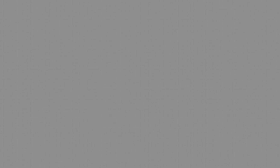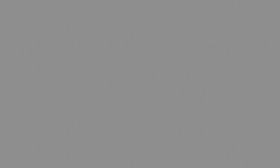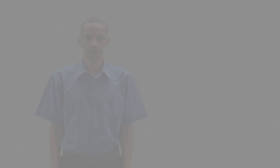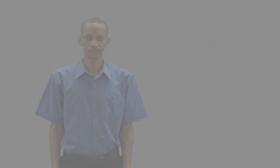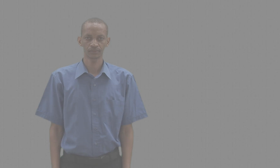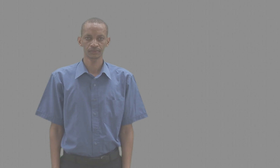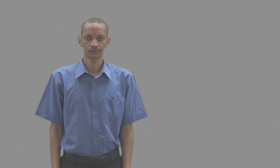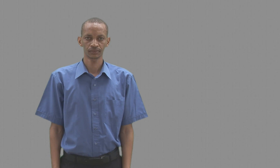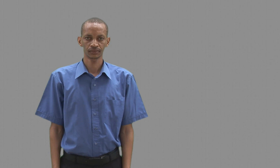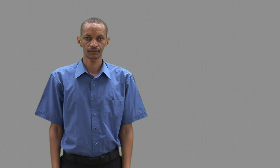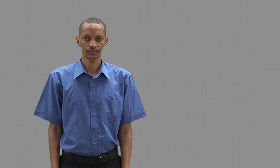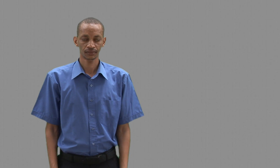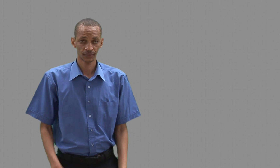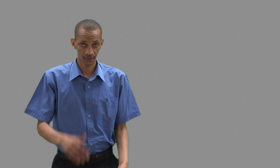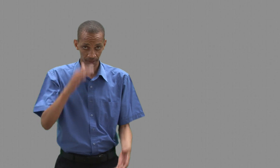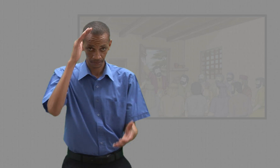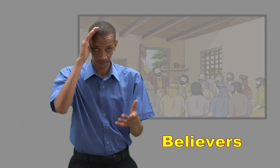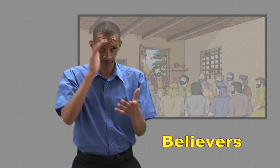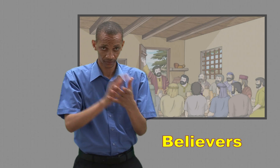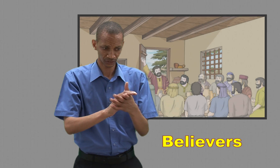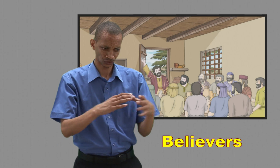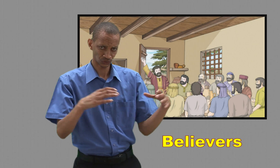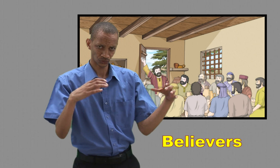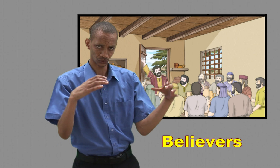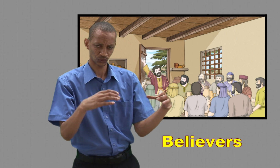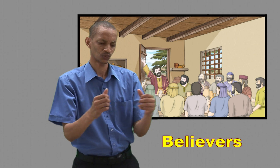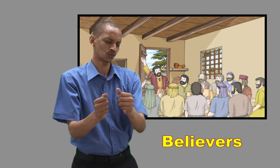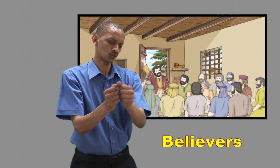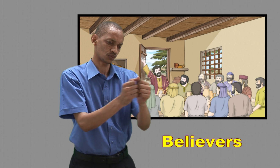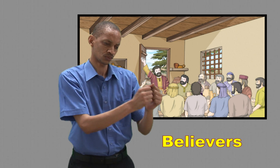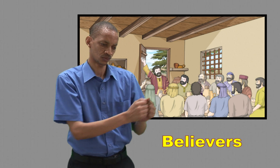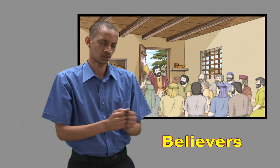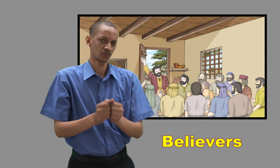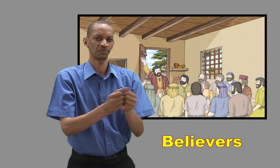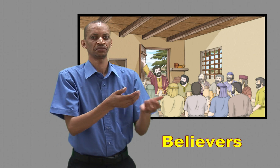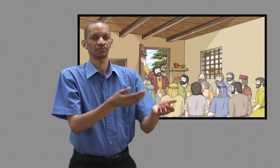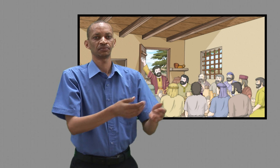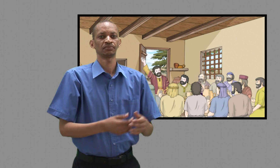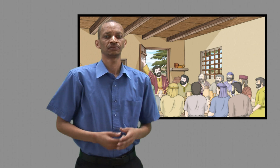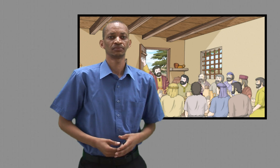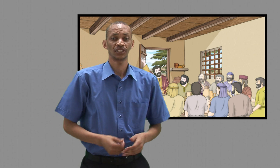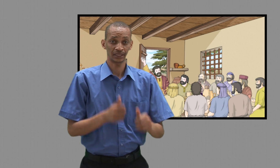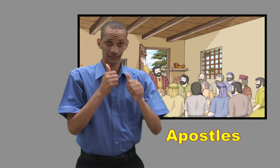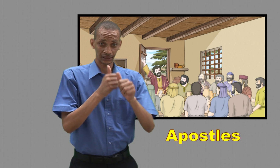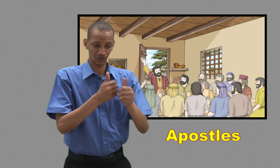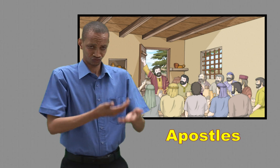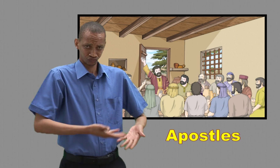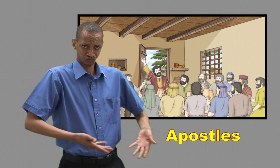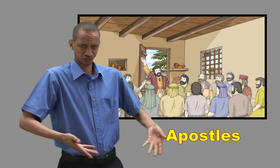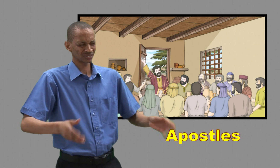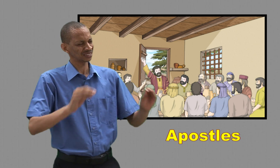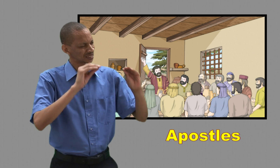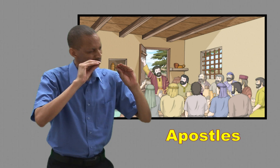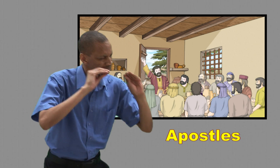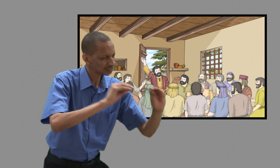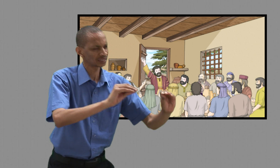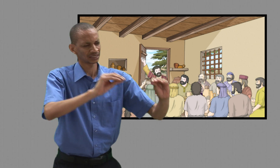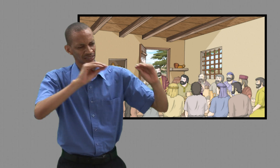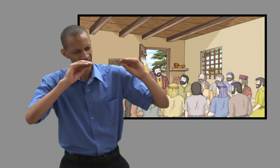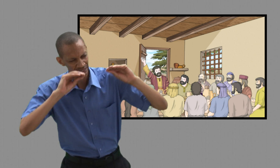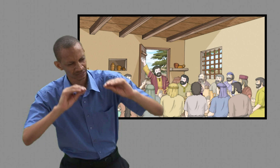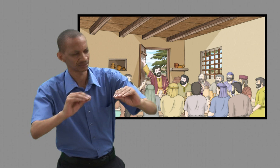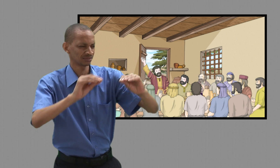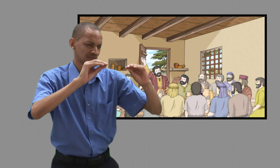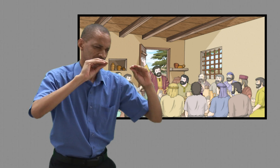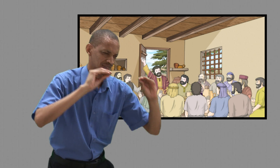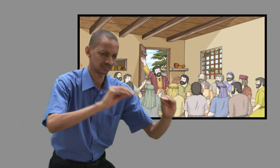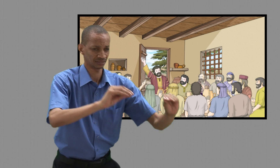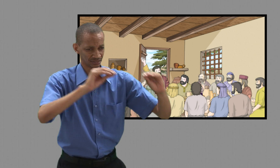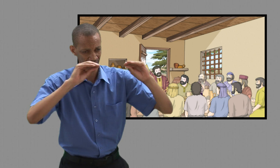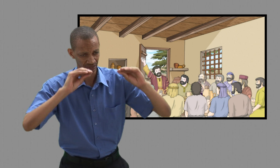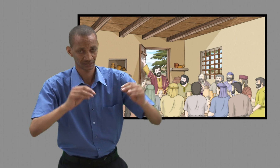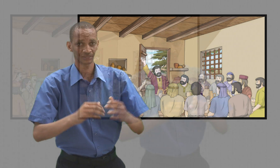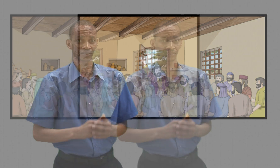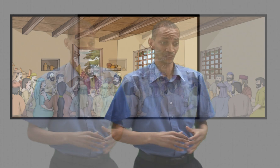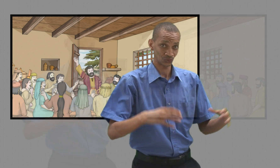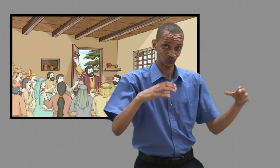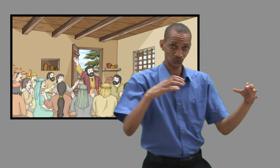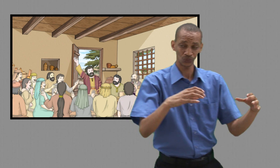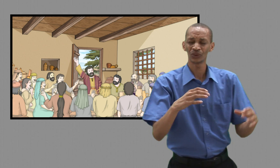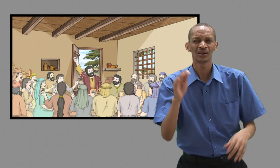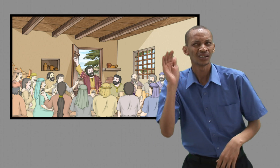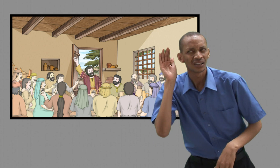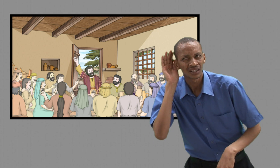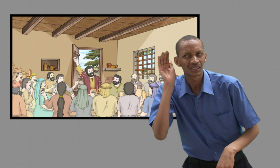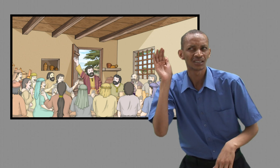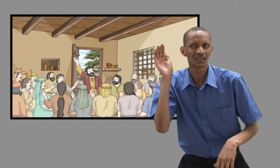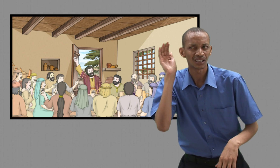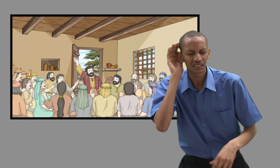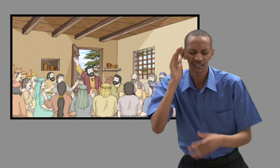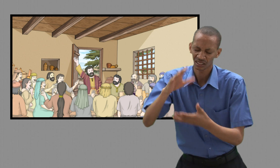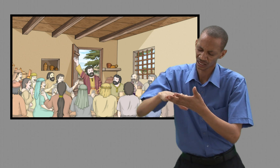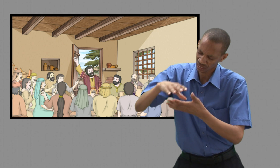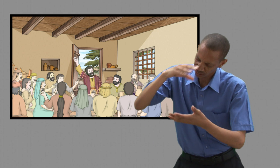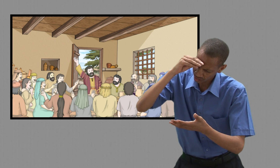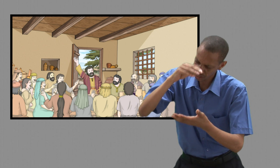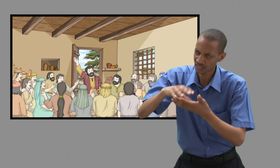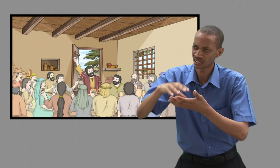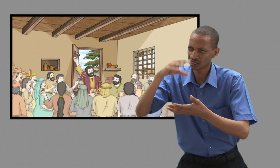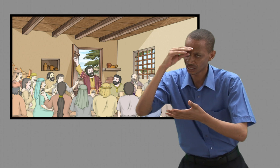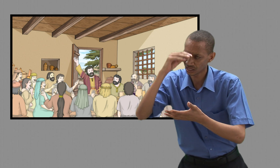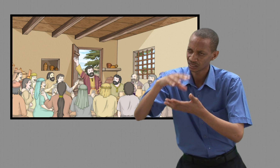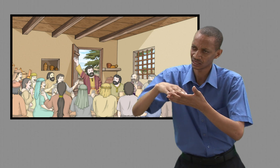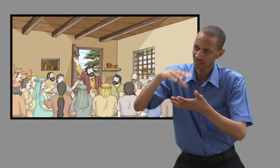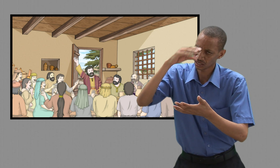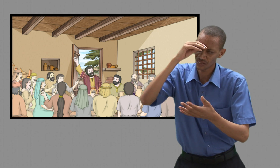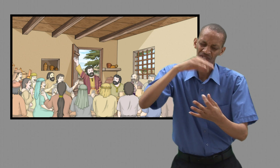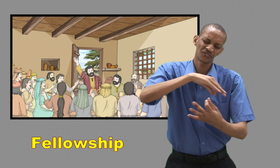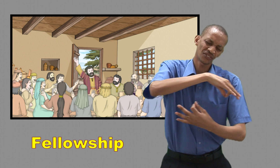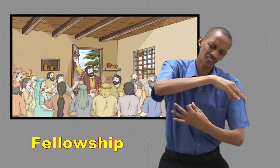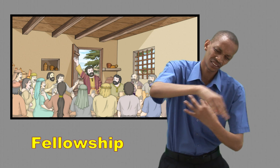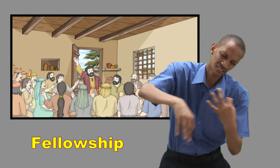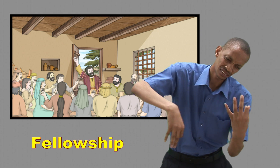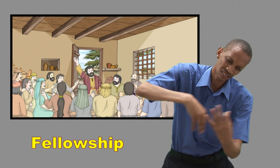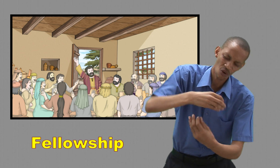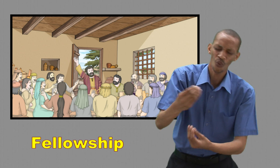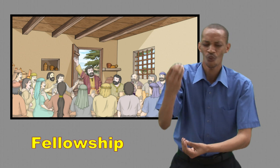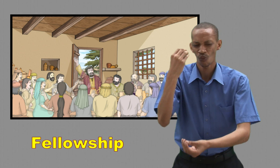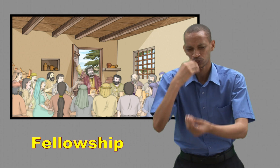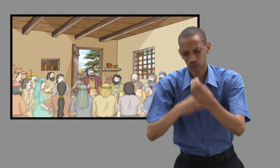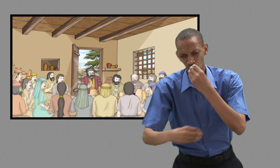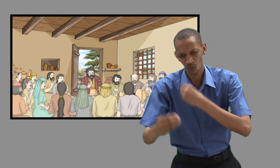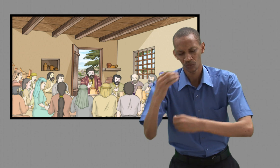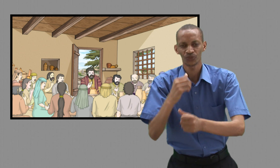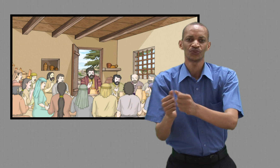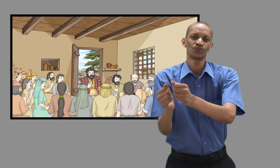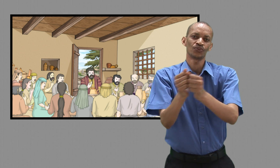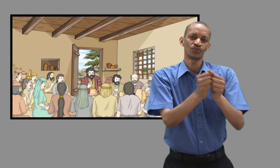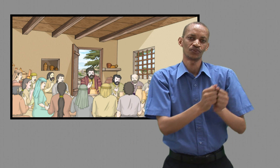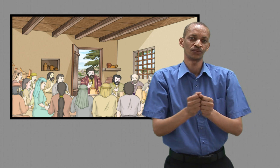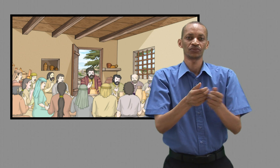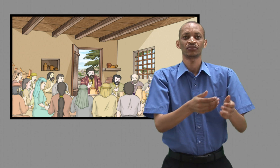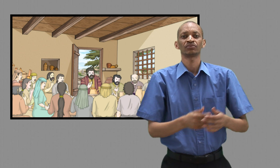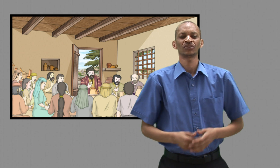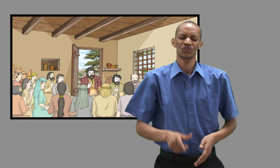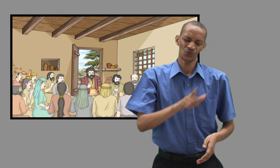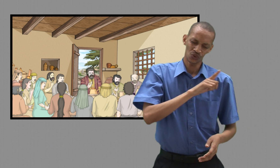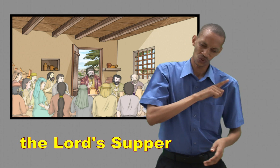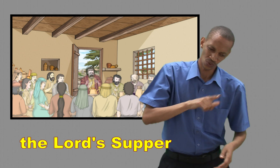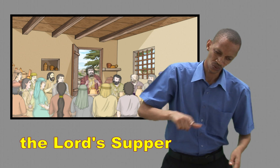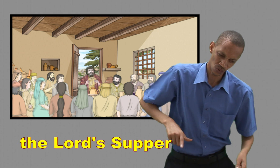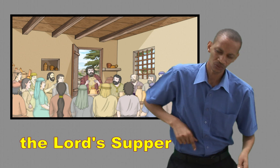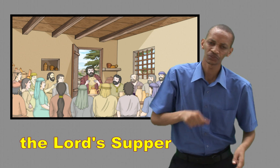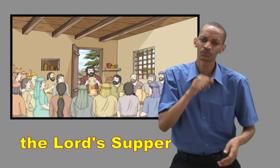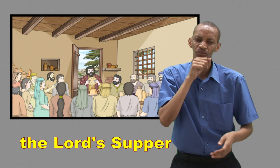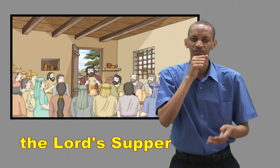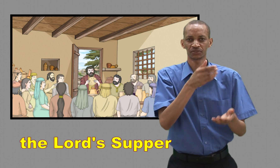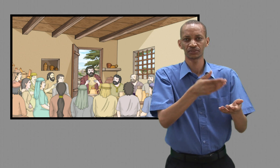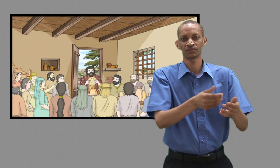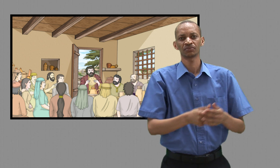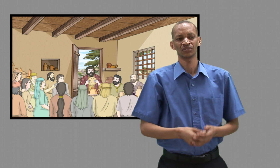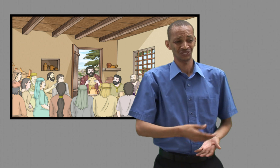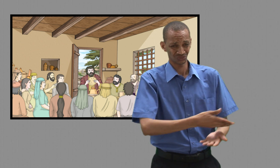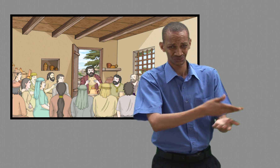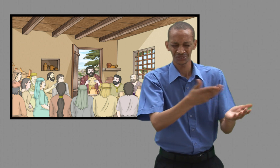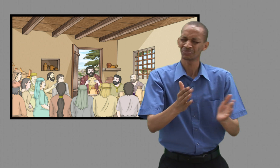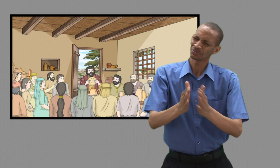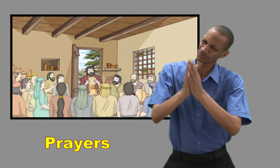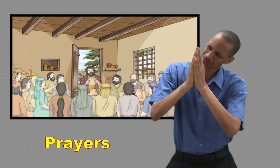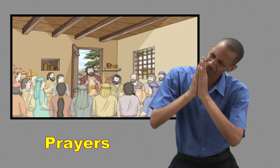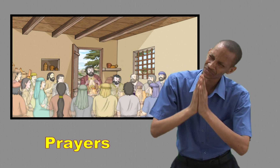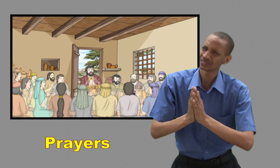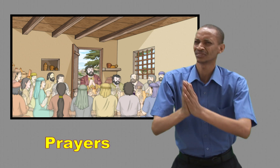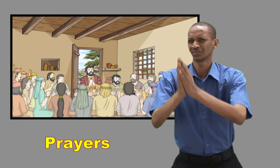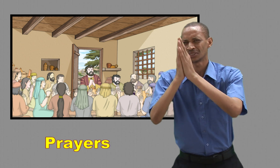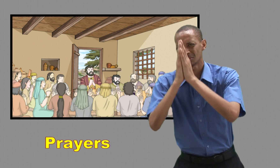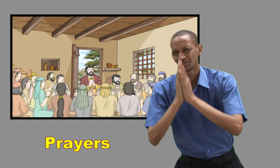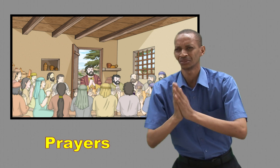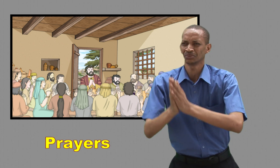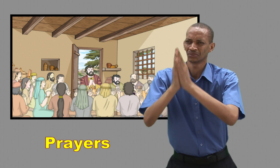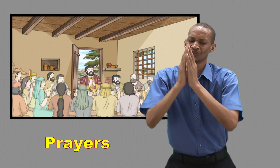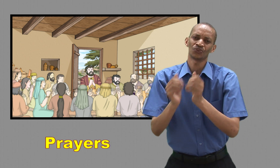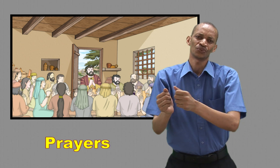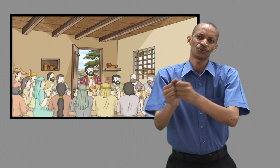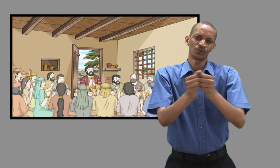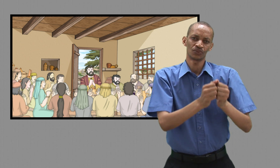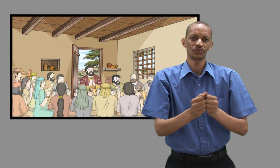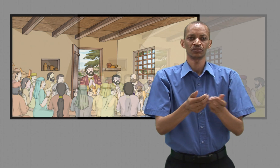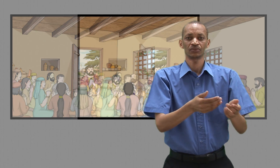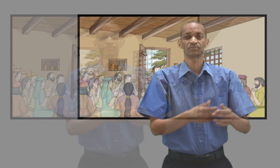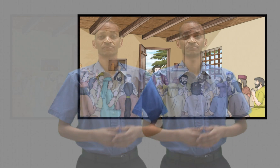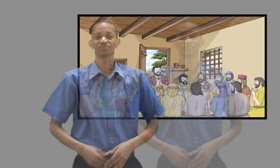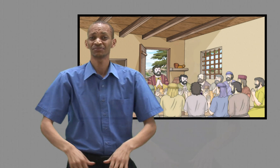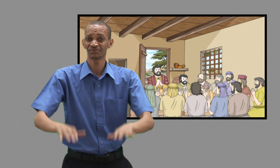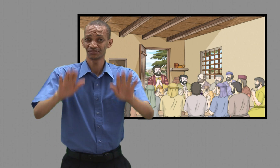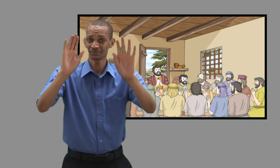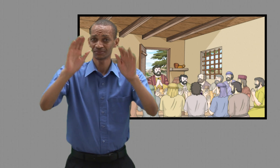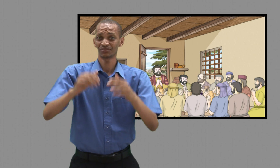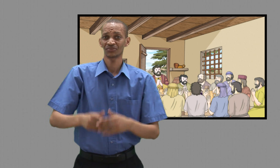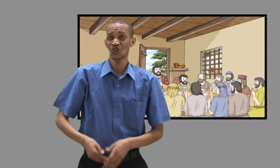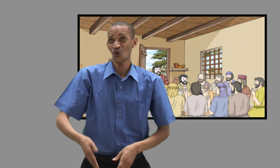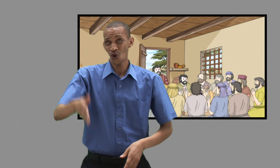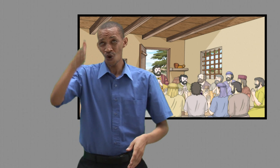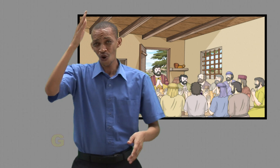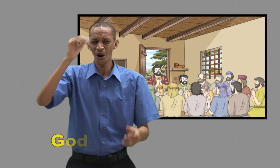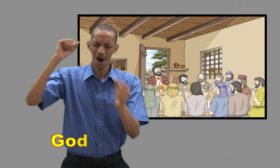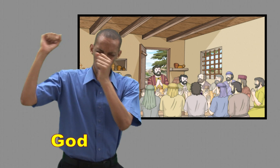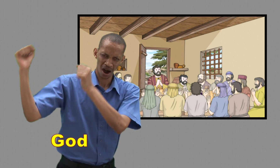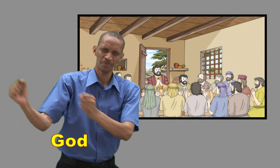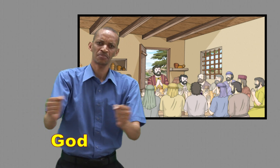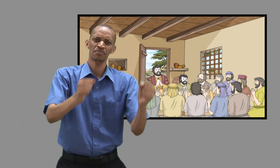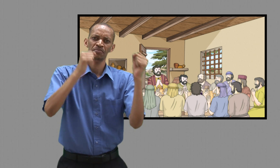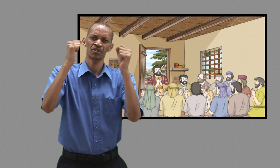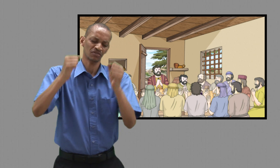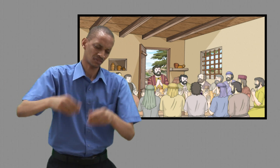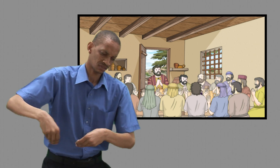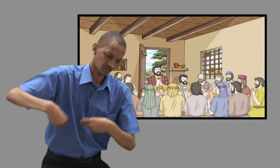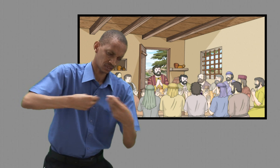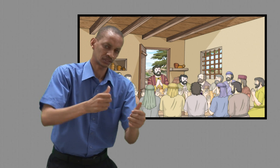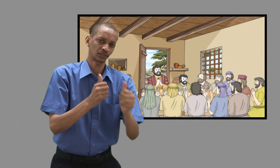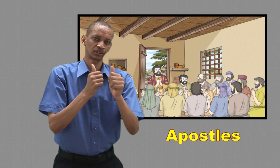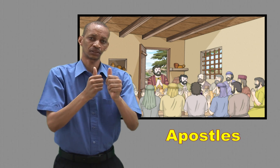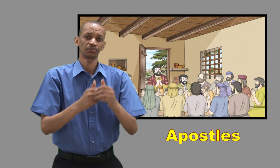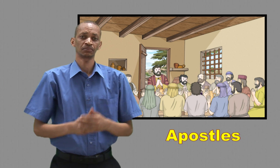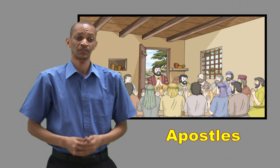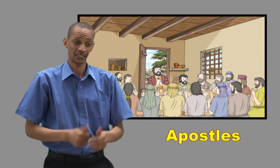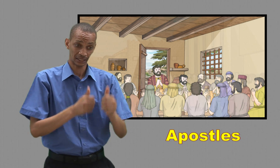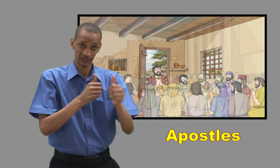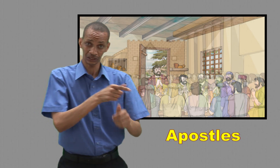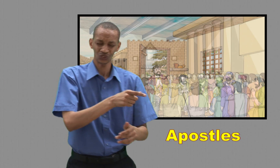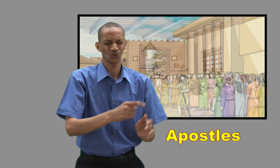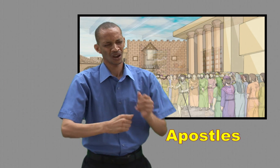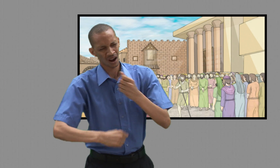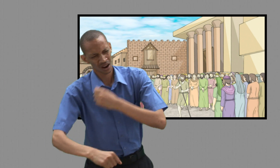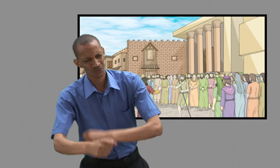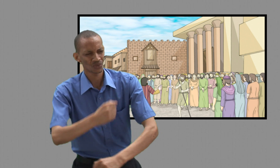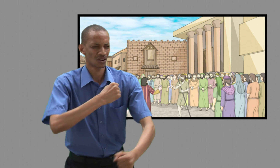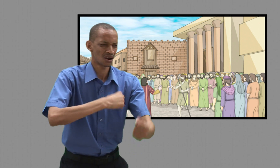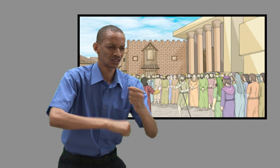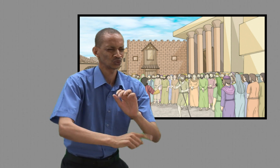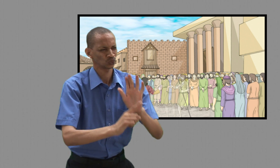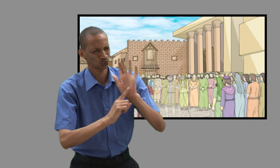They devoted themselves to the apostles’ teaching and to the fellowship, to the breaking of bread and to prayer.